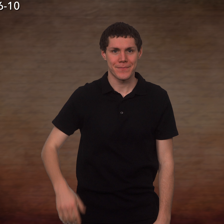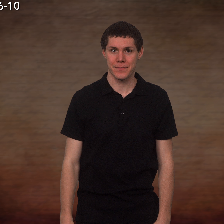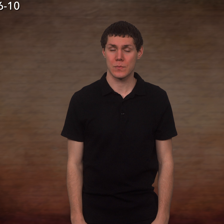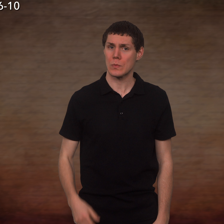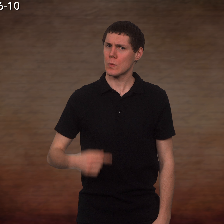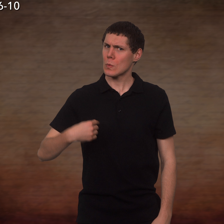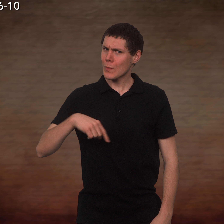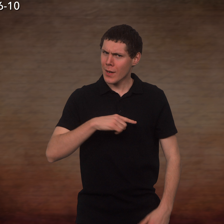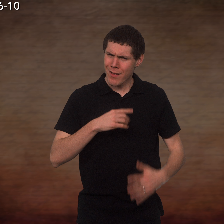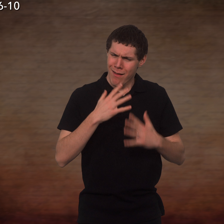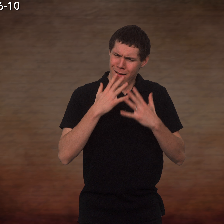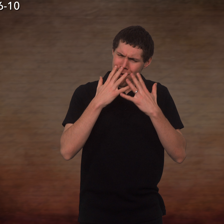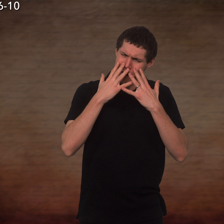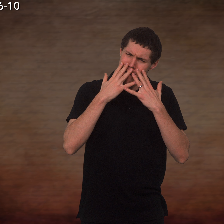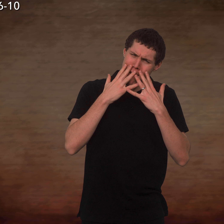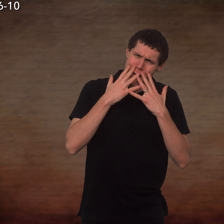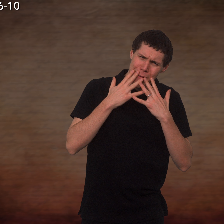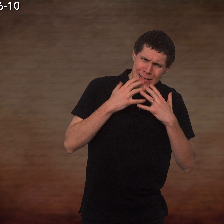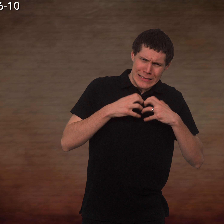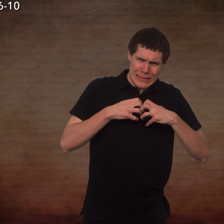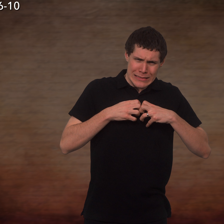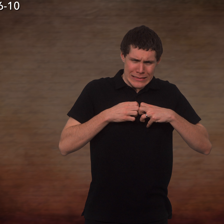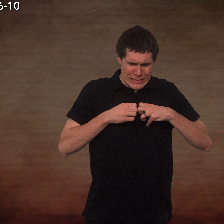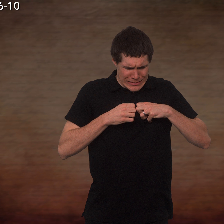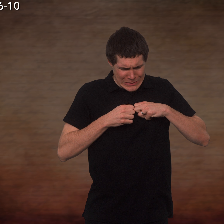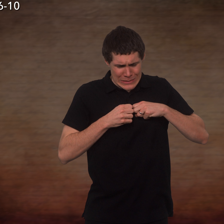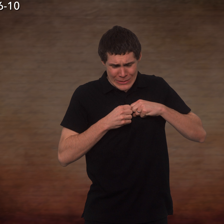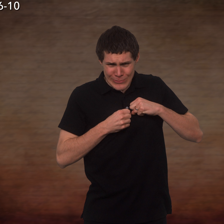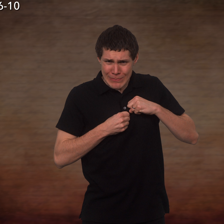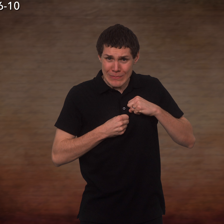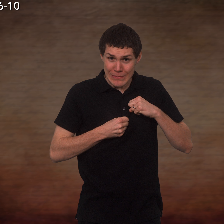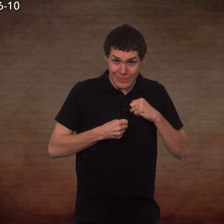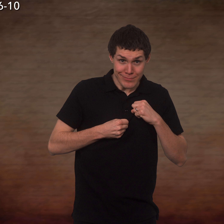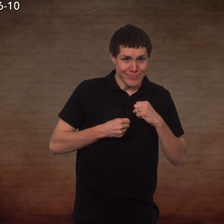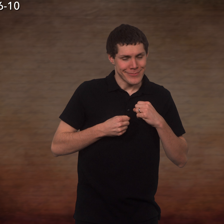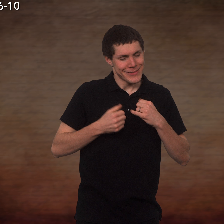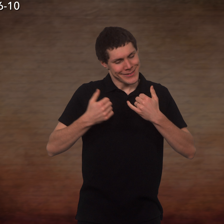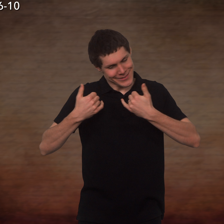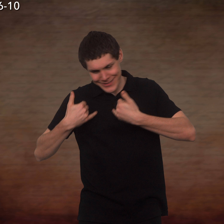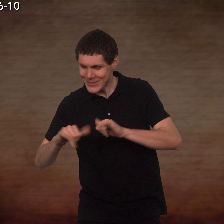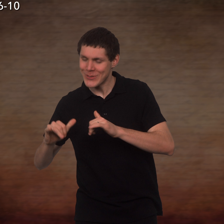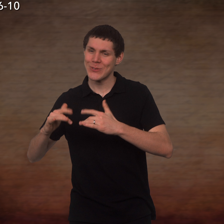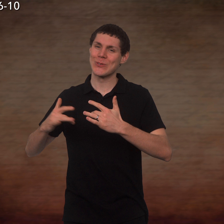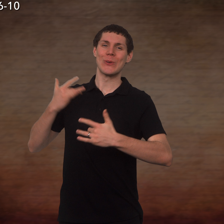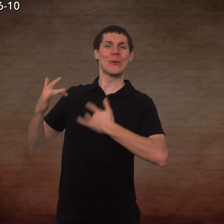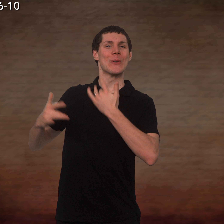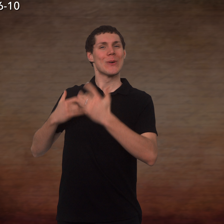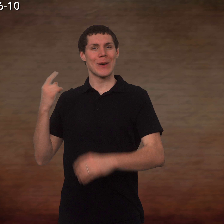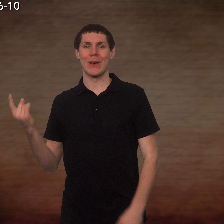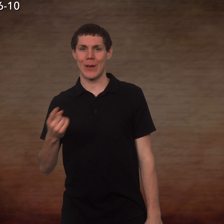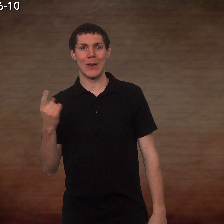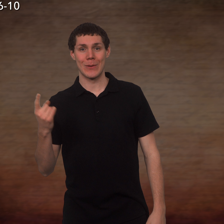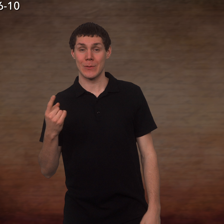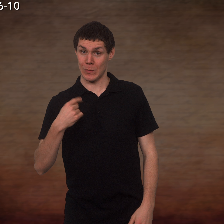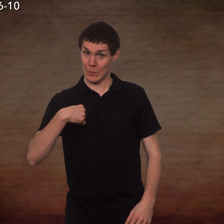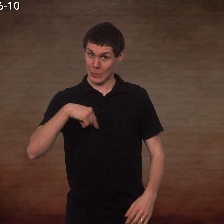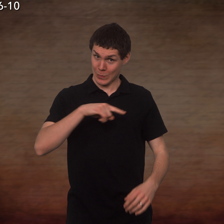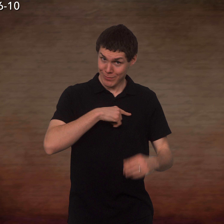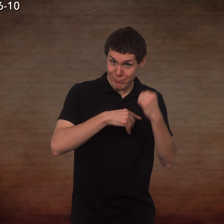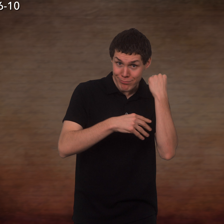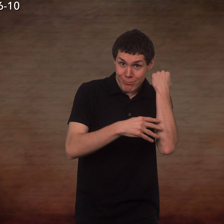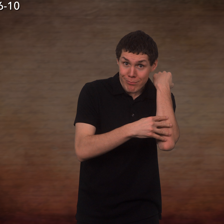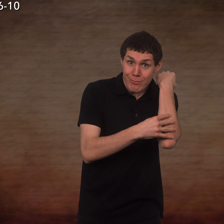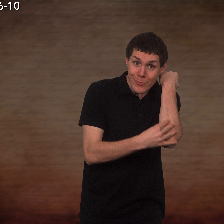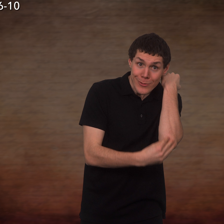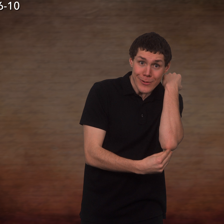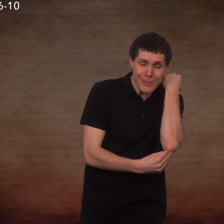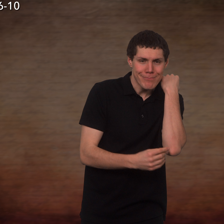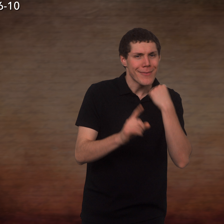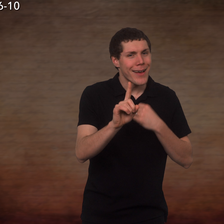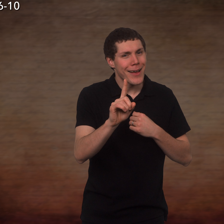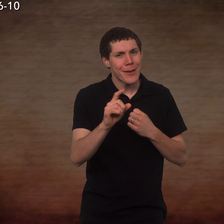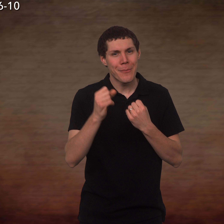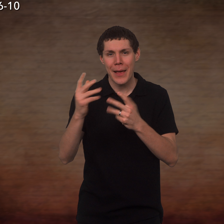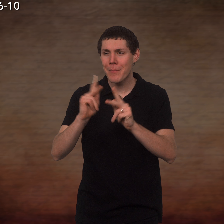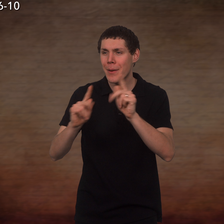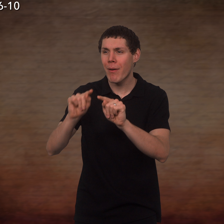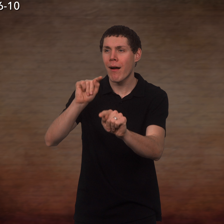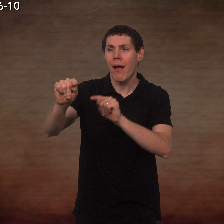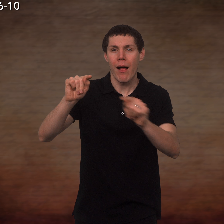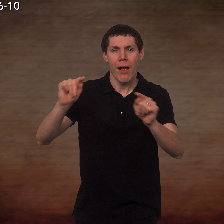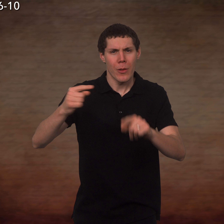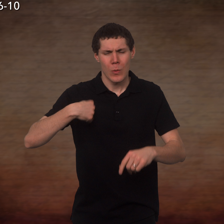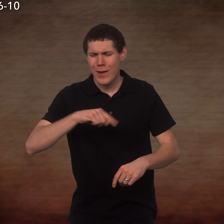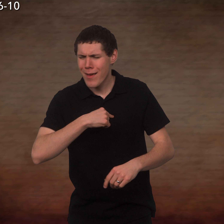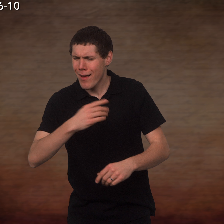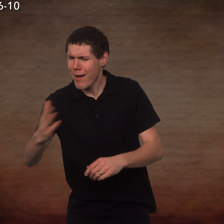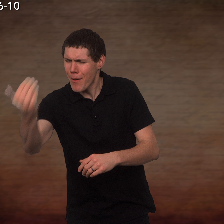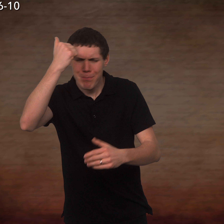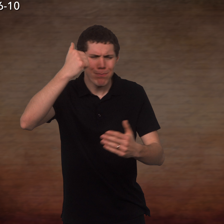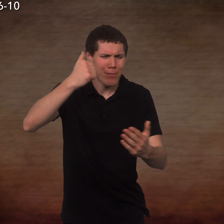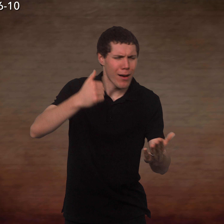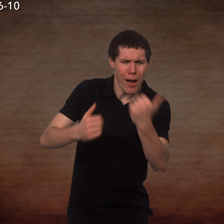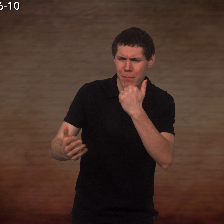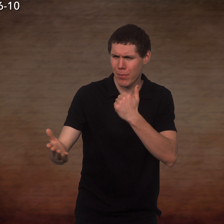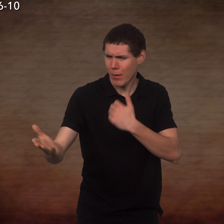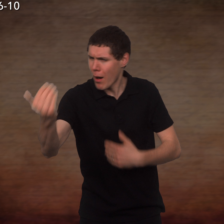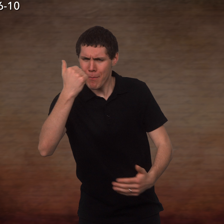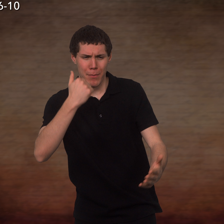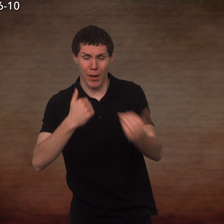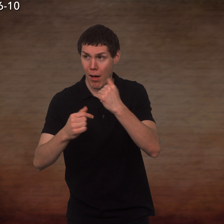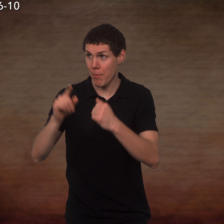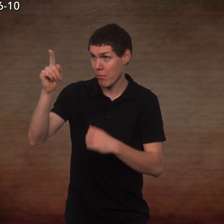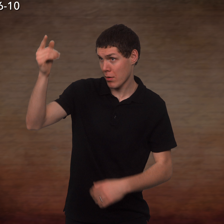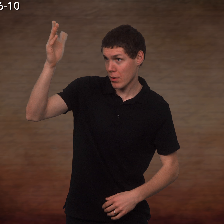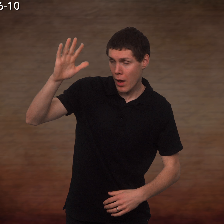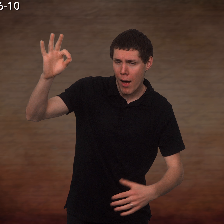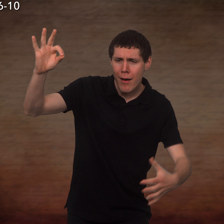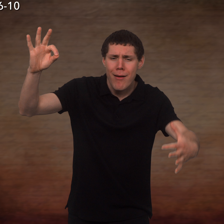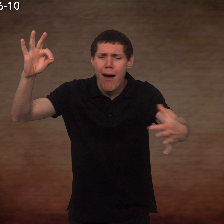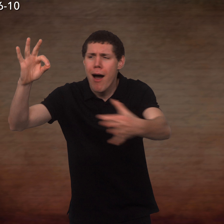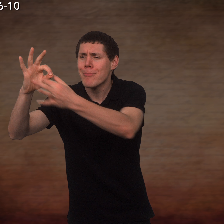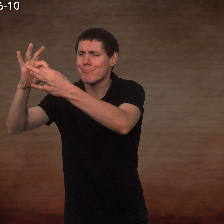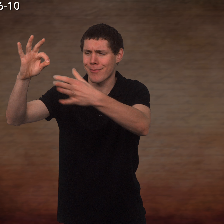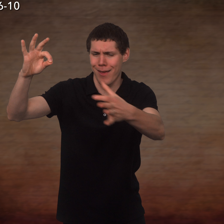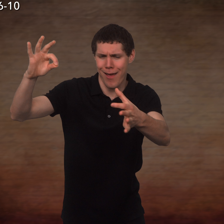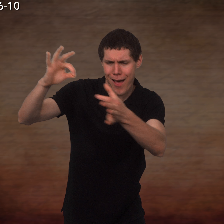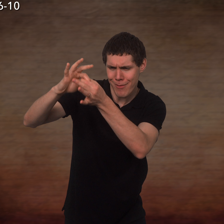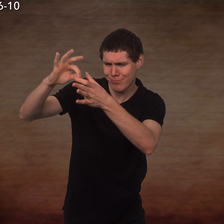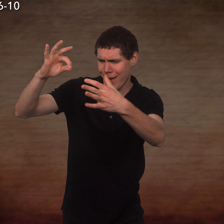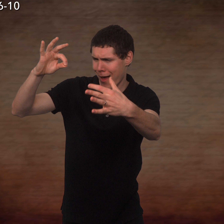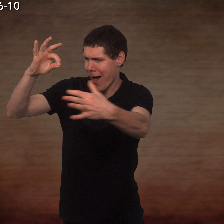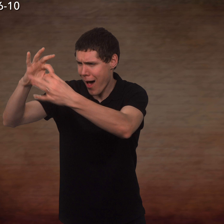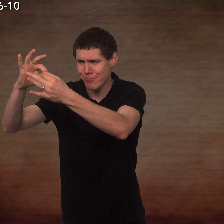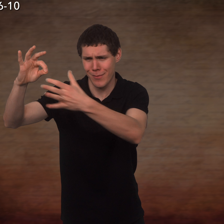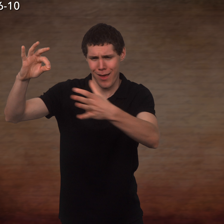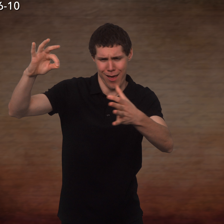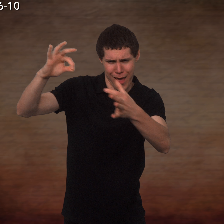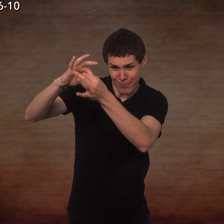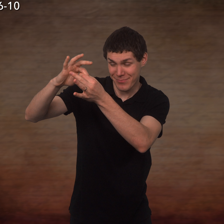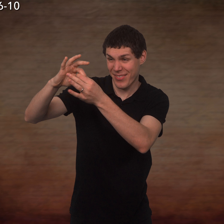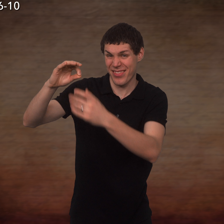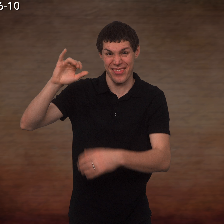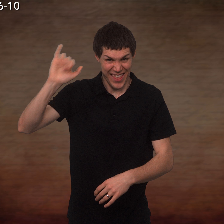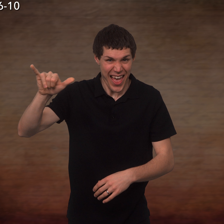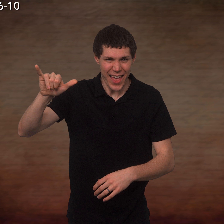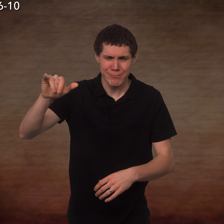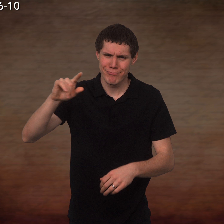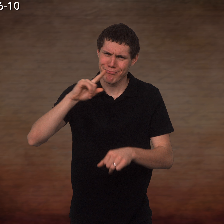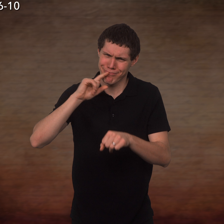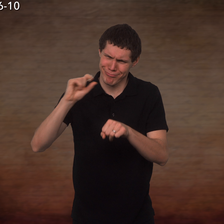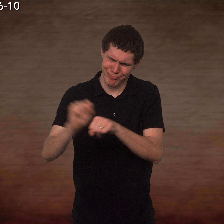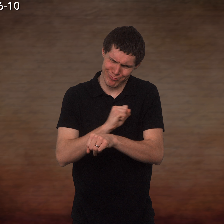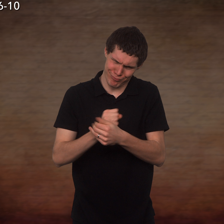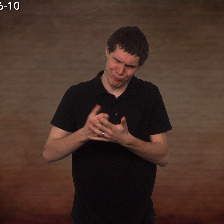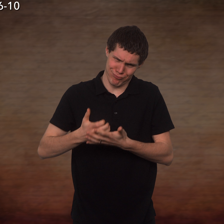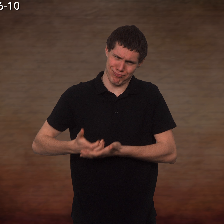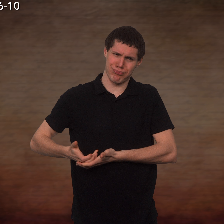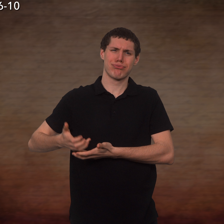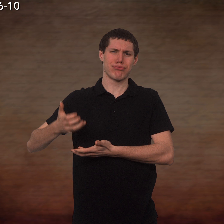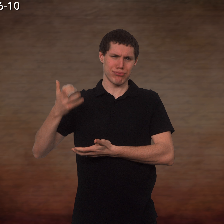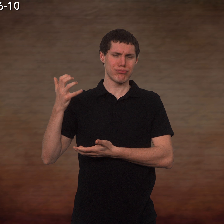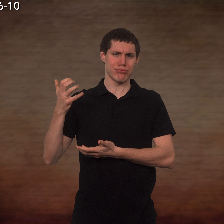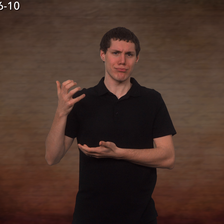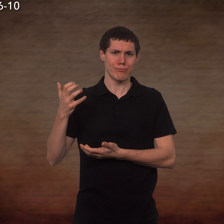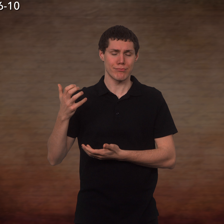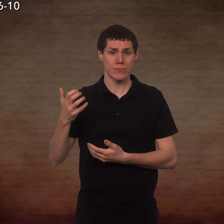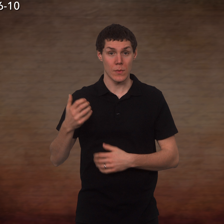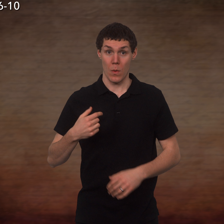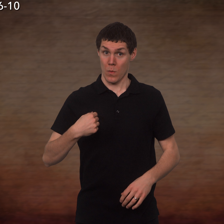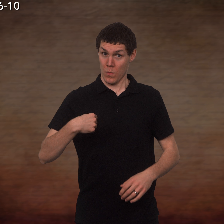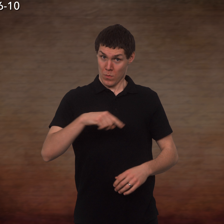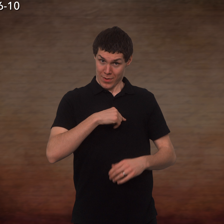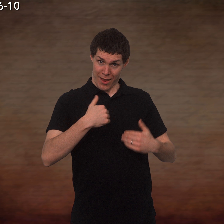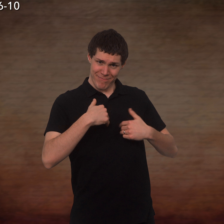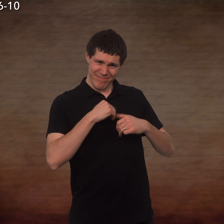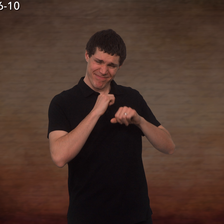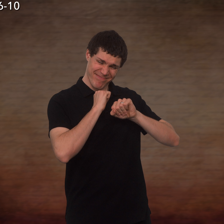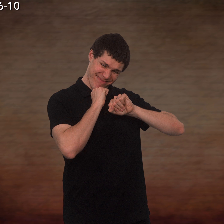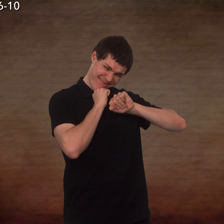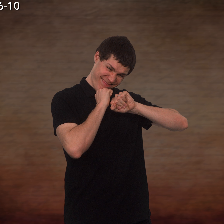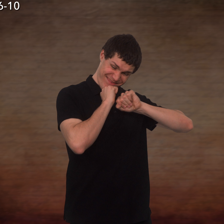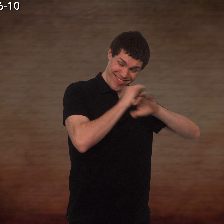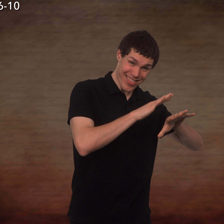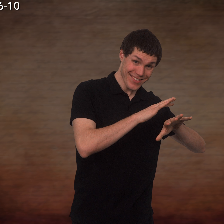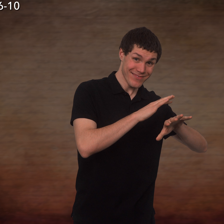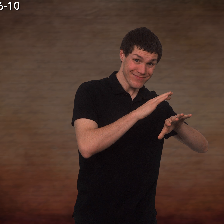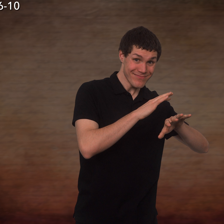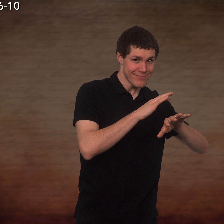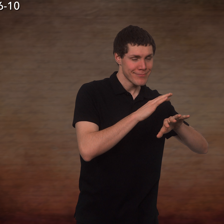sorrowful, yet always rejoicing; poor, yet making many rich;